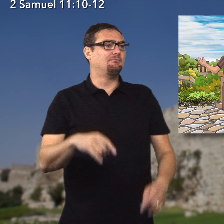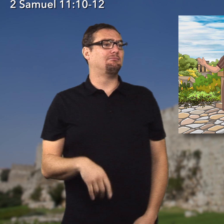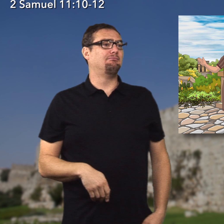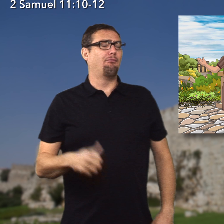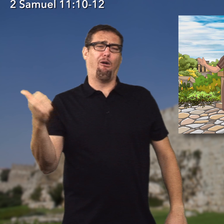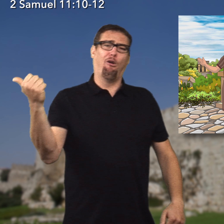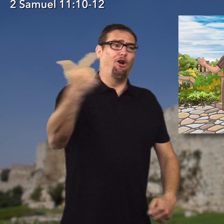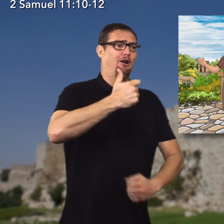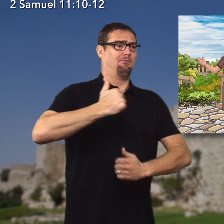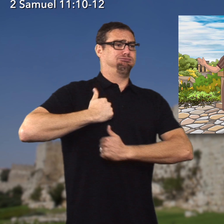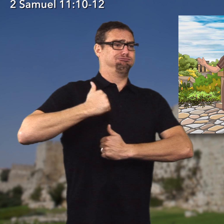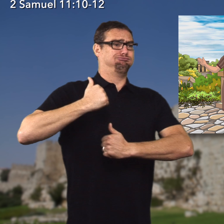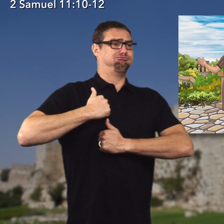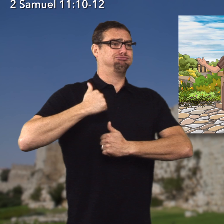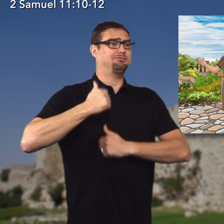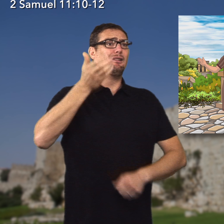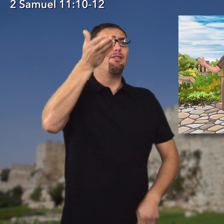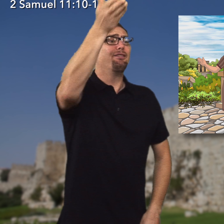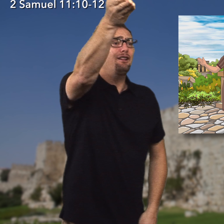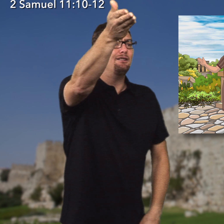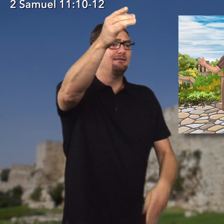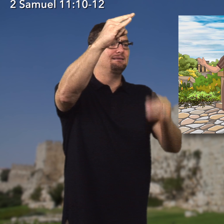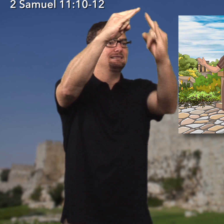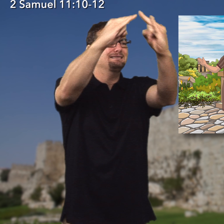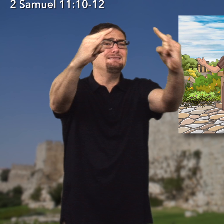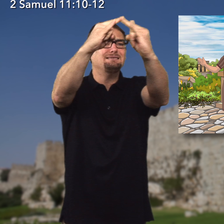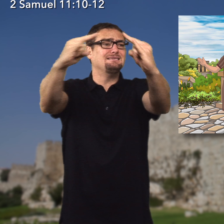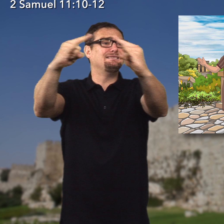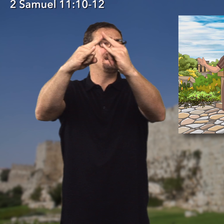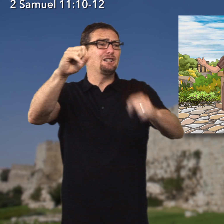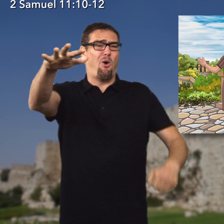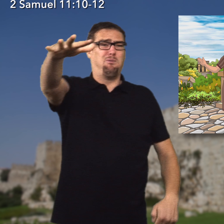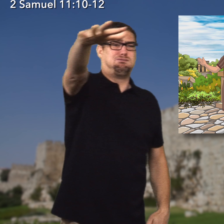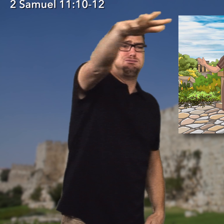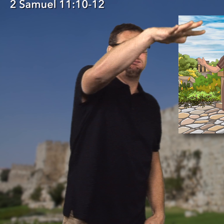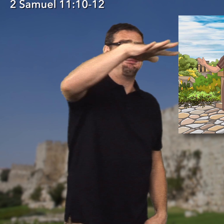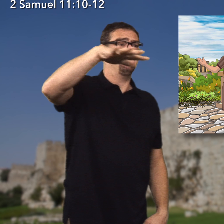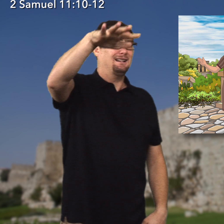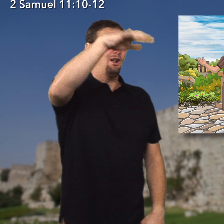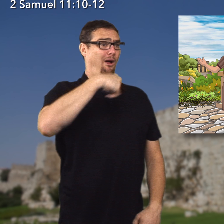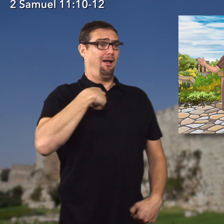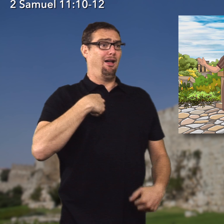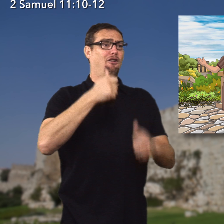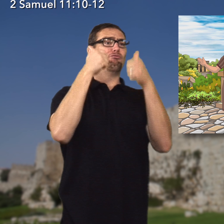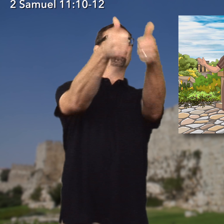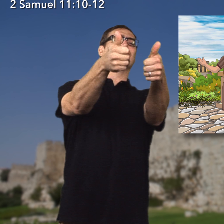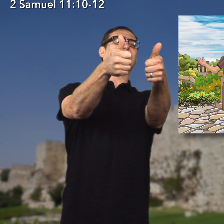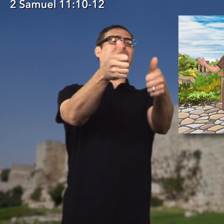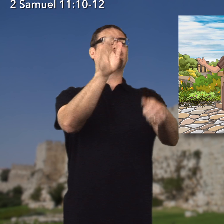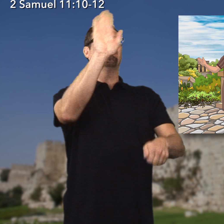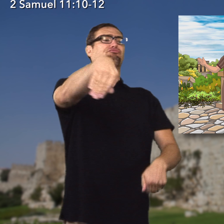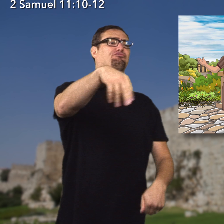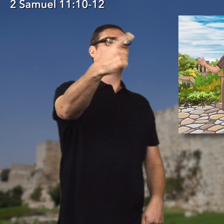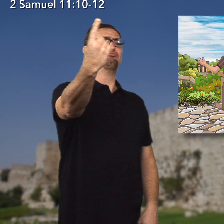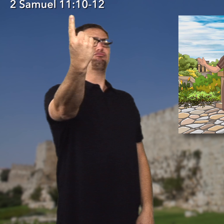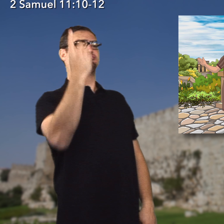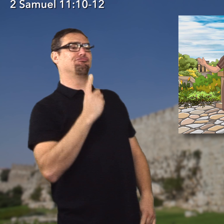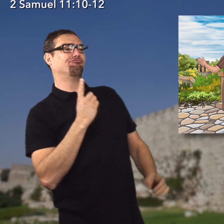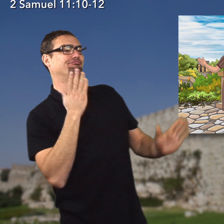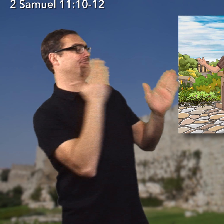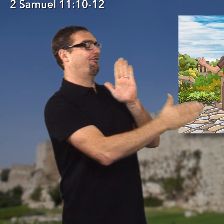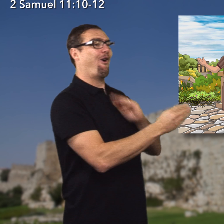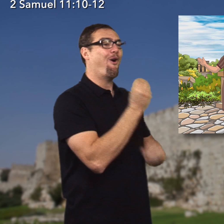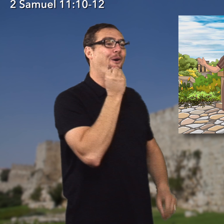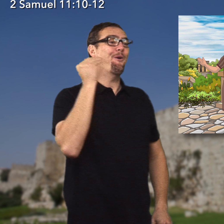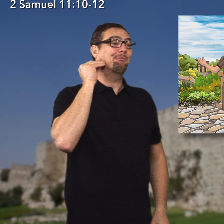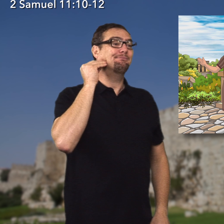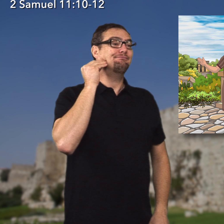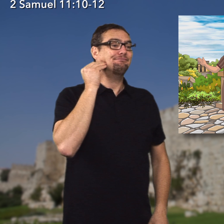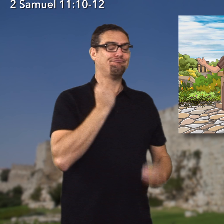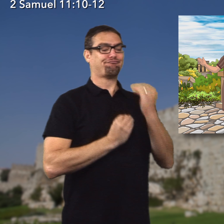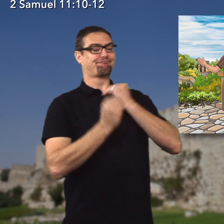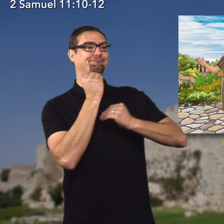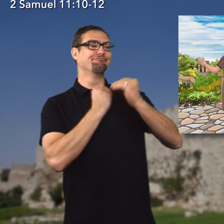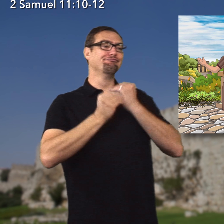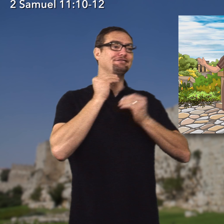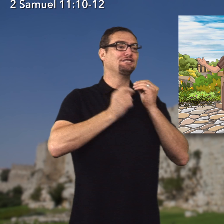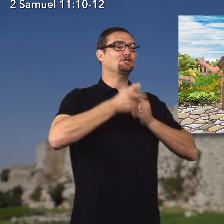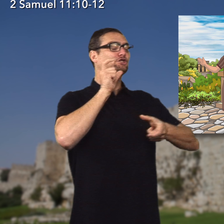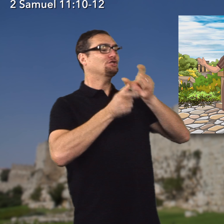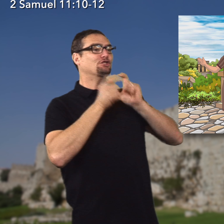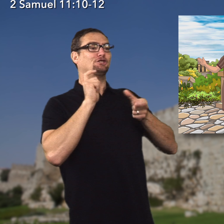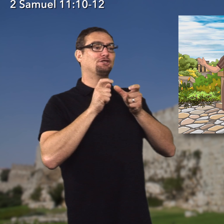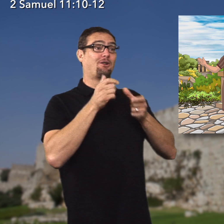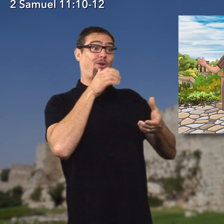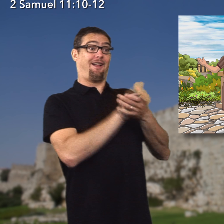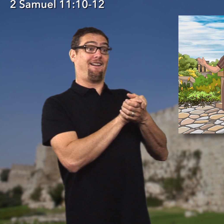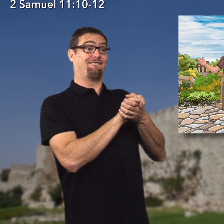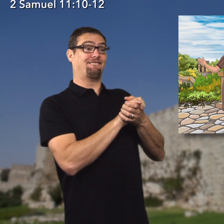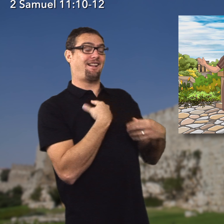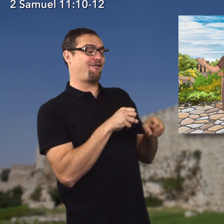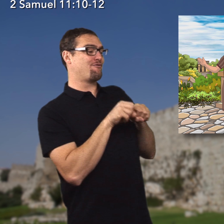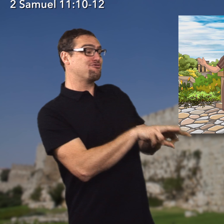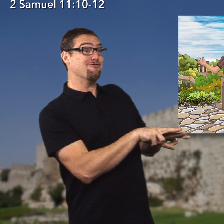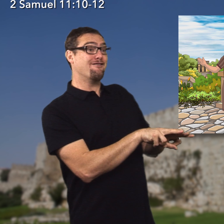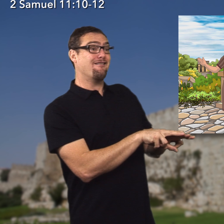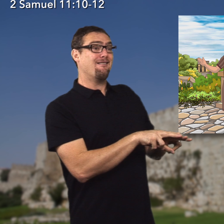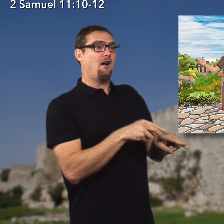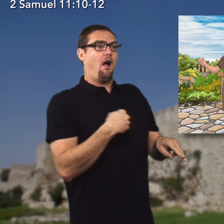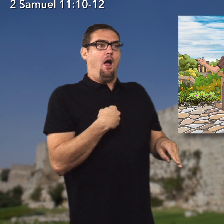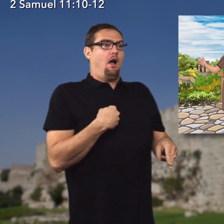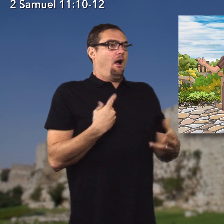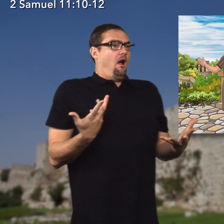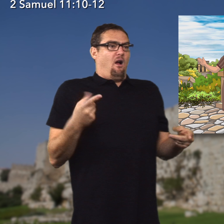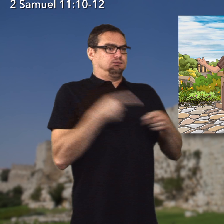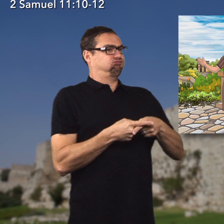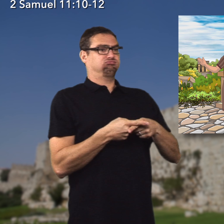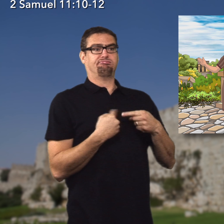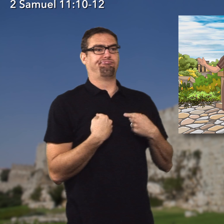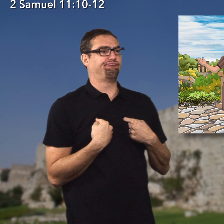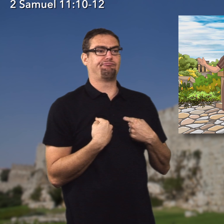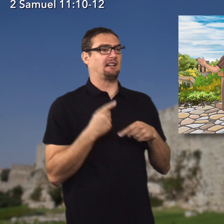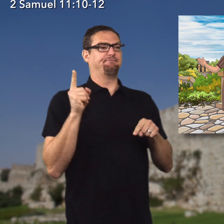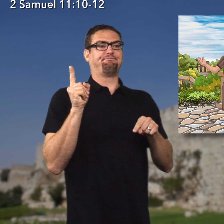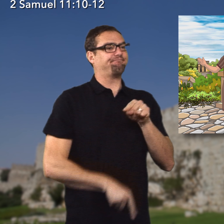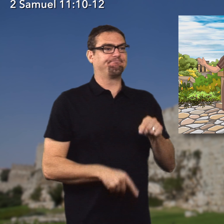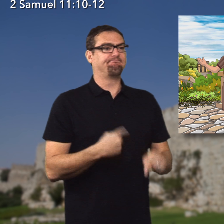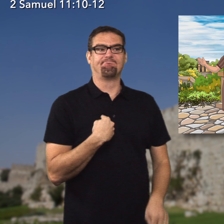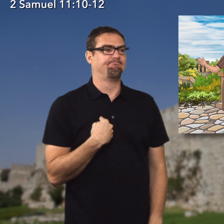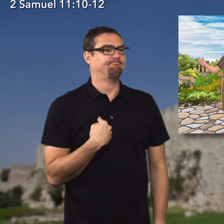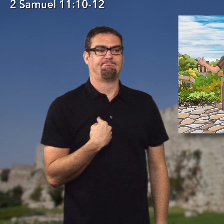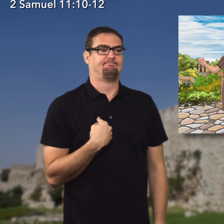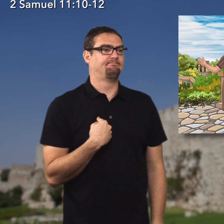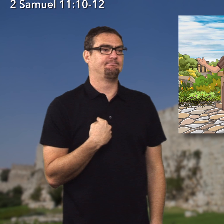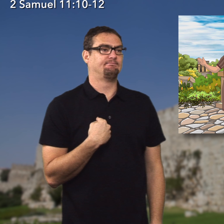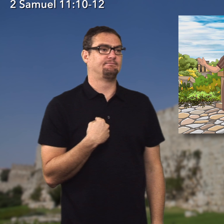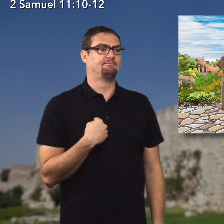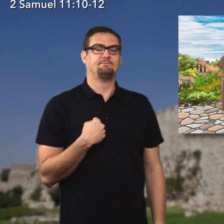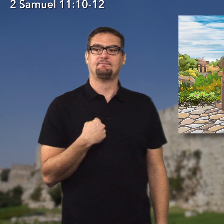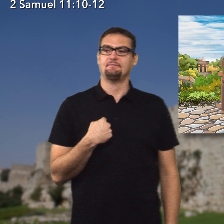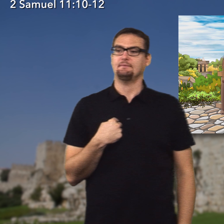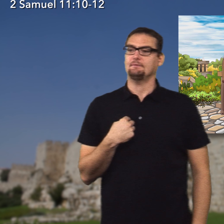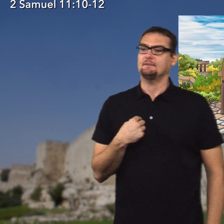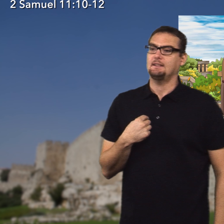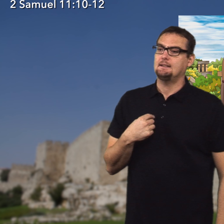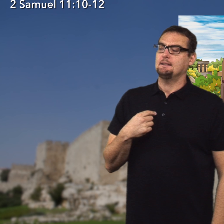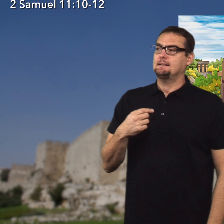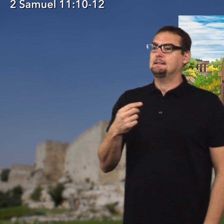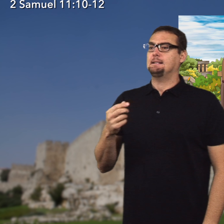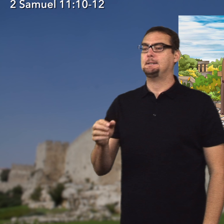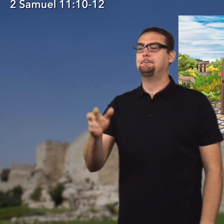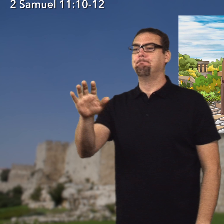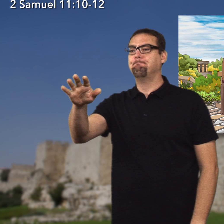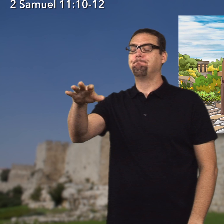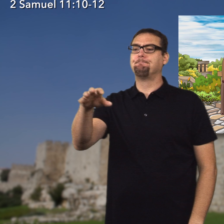How can I go to my house to eat and drink and sleep with my wife? As surely as you live, and as your soul lives, I will not do such a thing!”